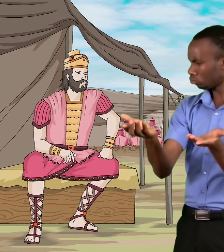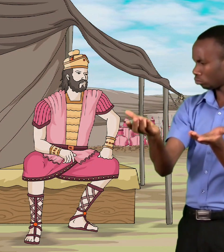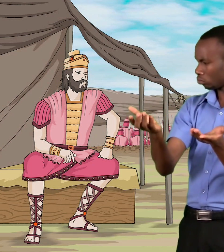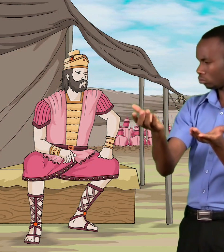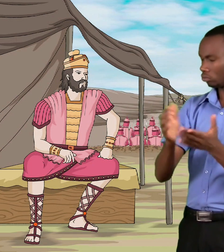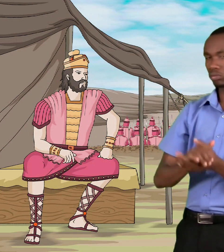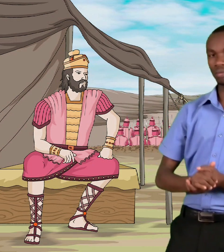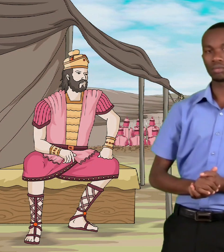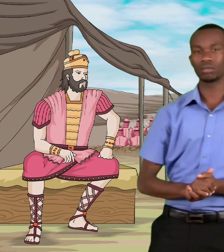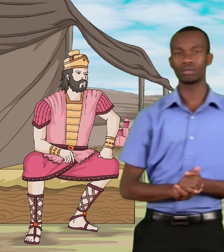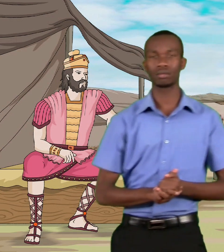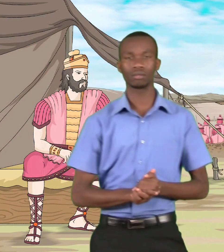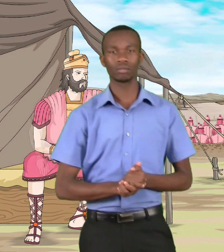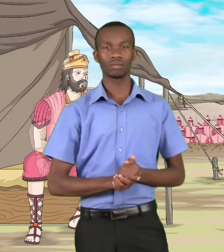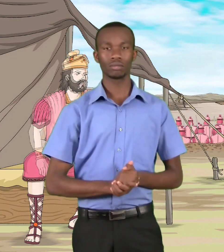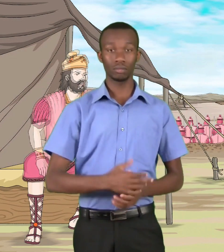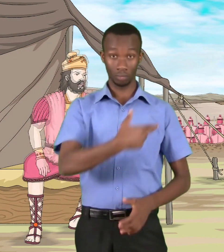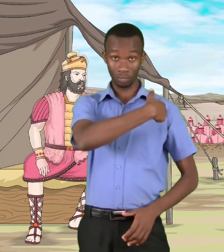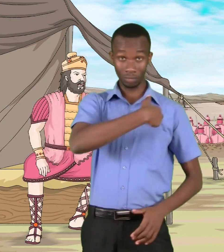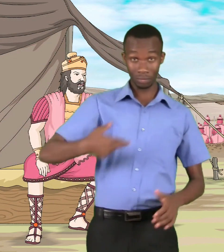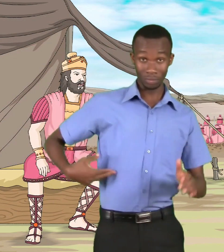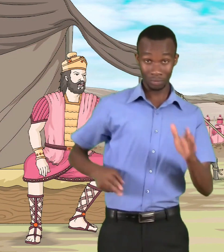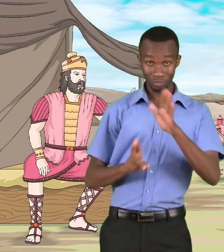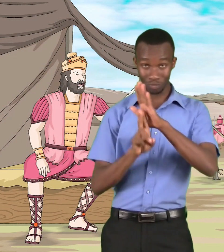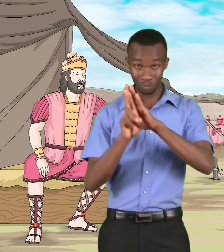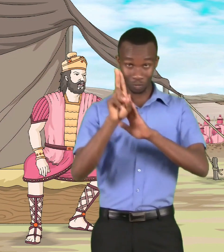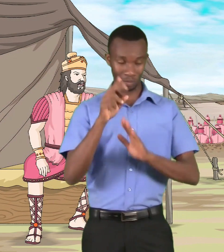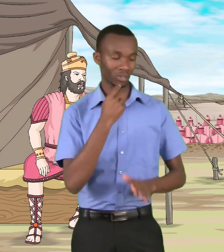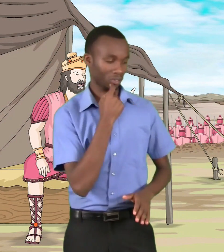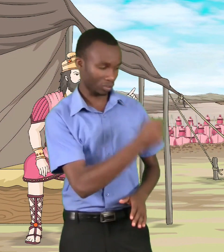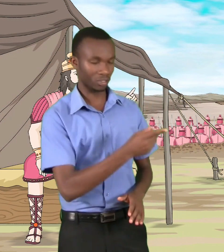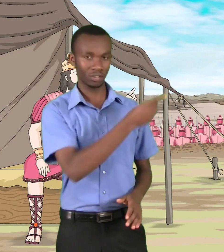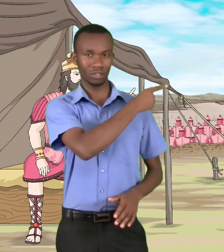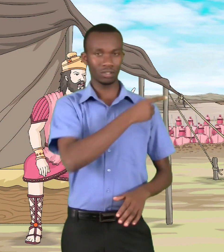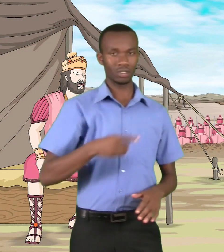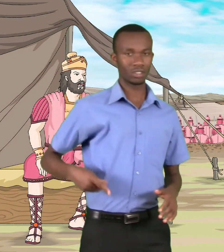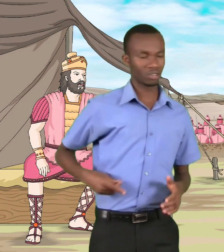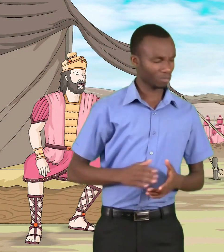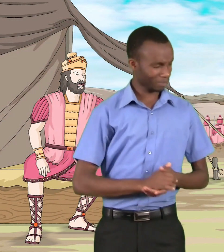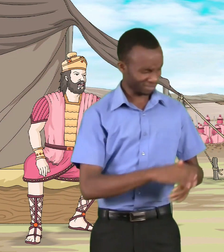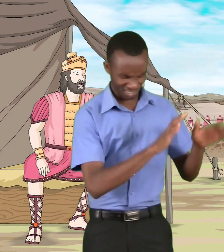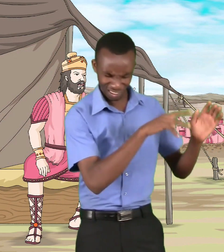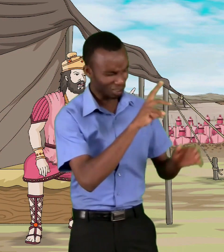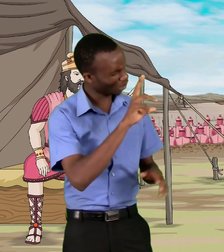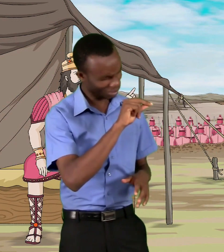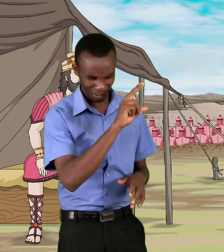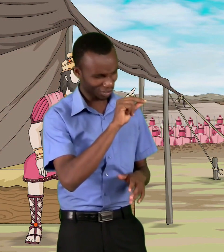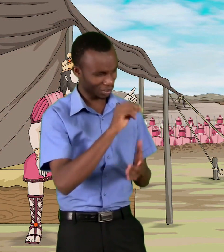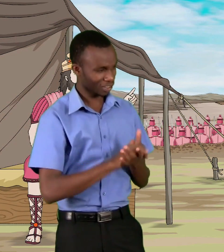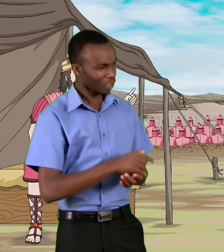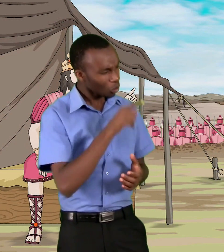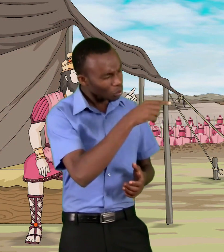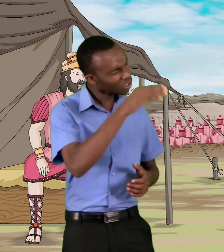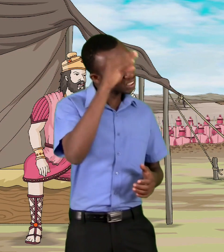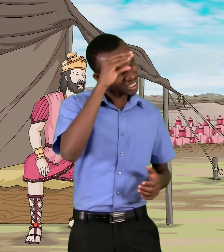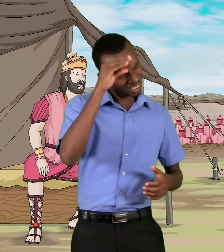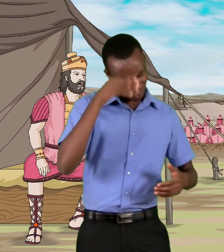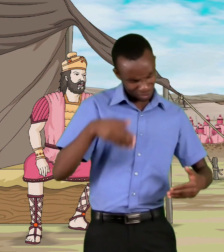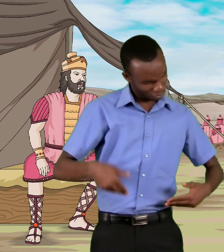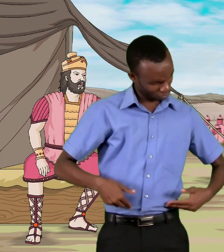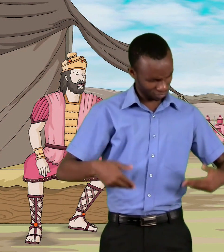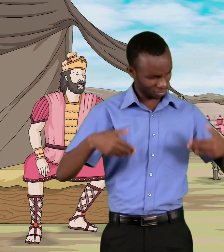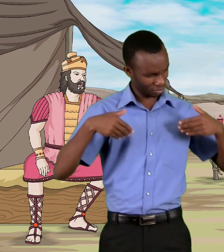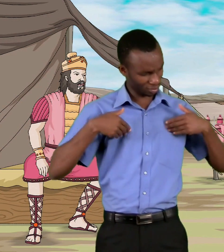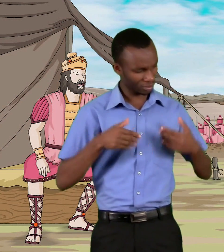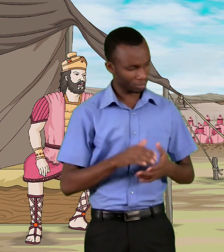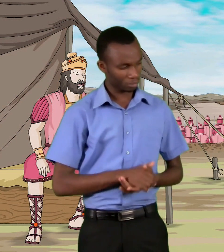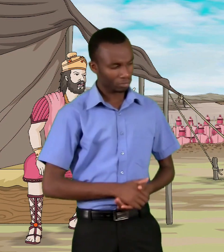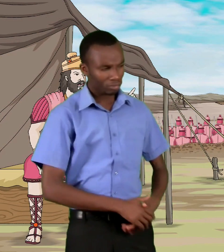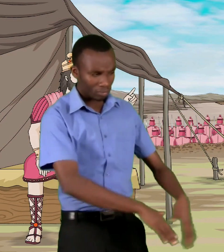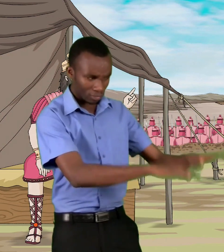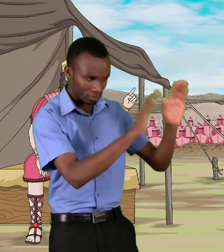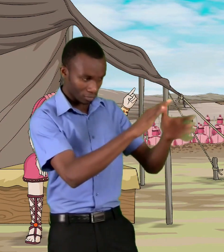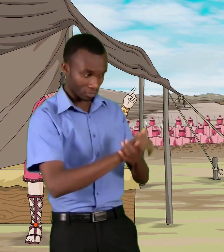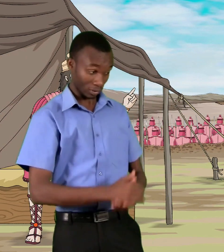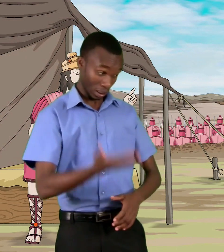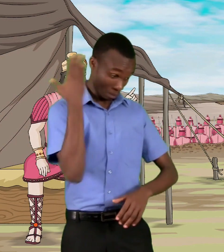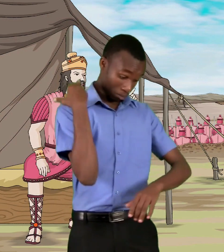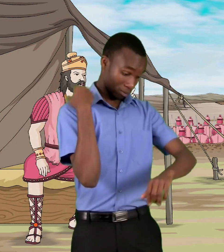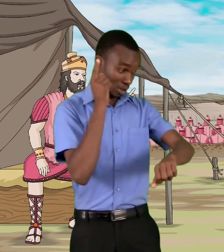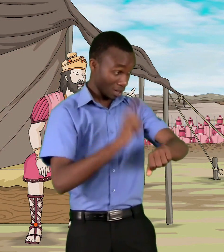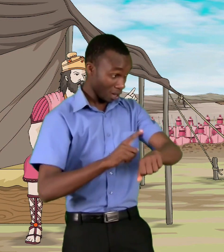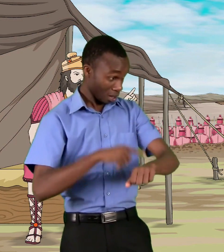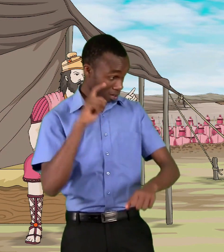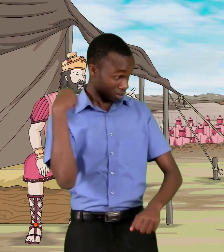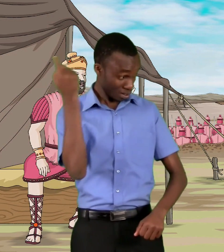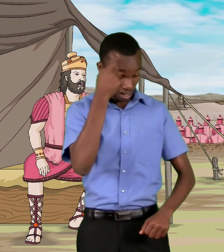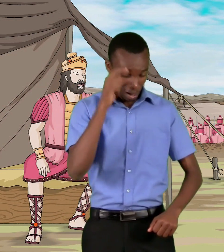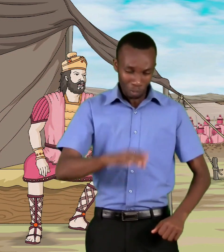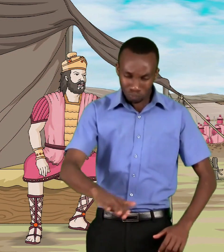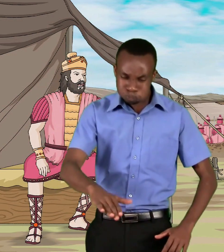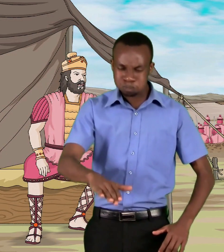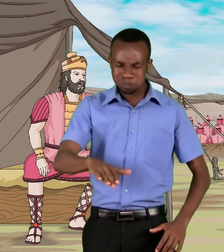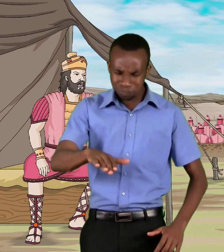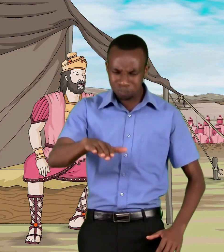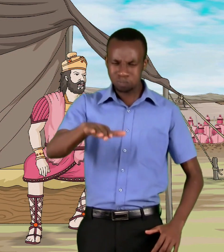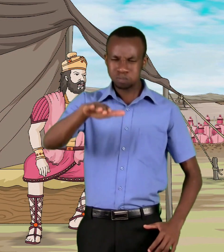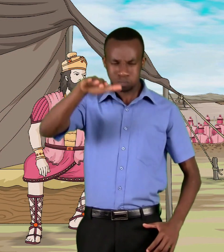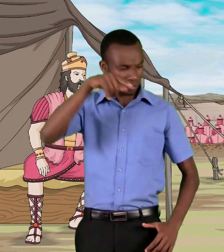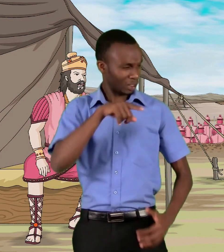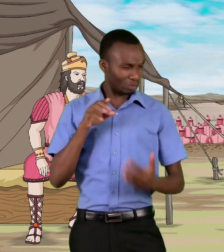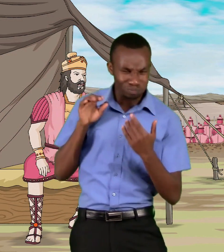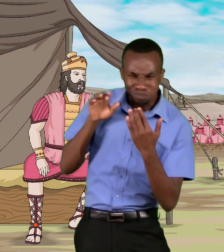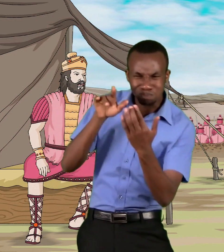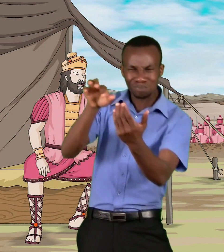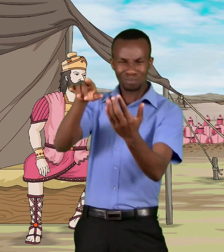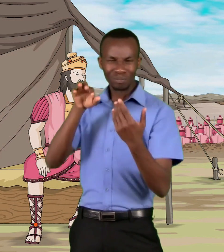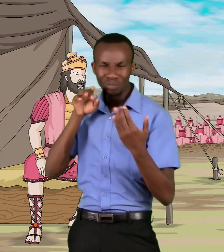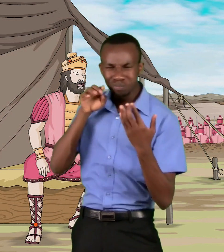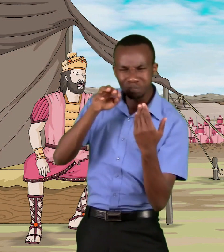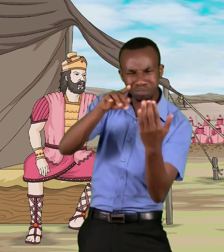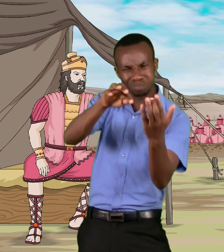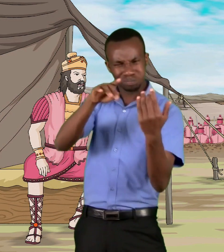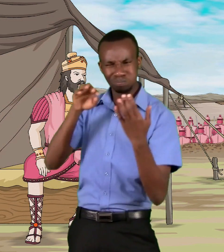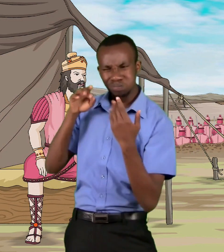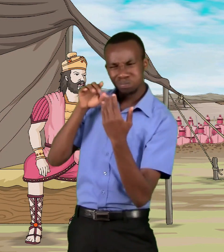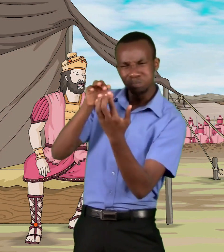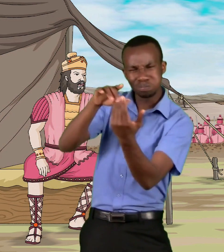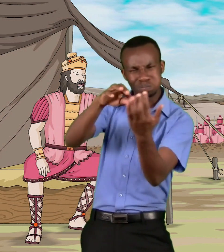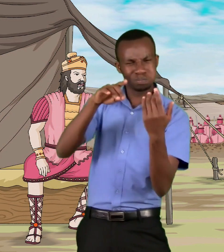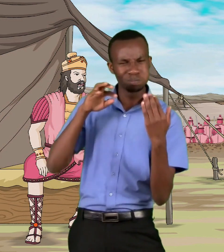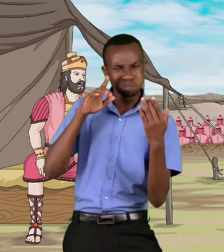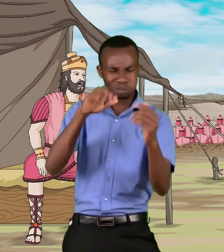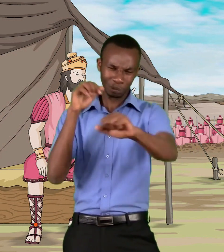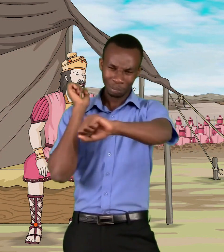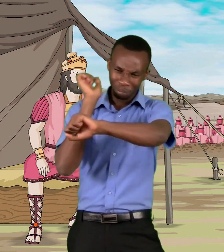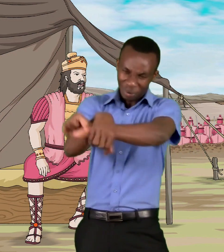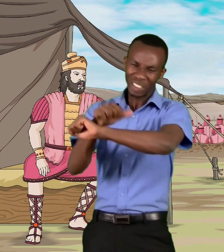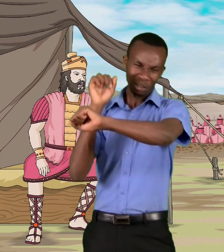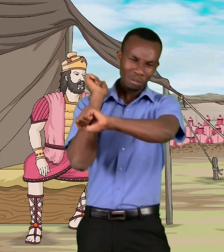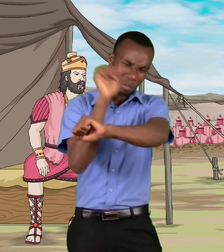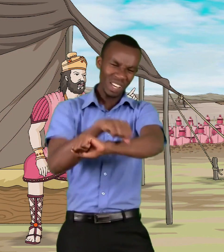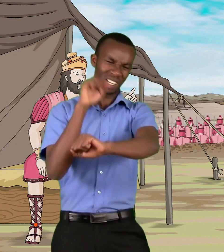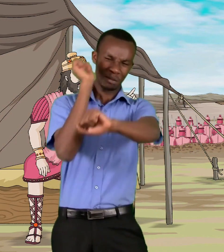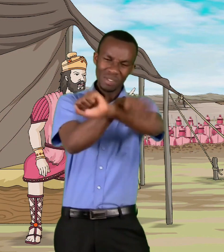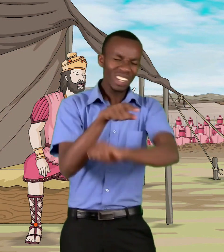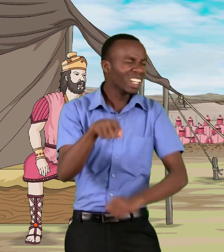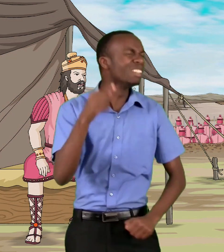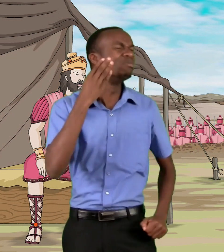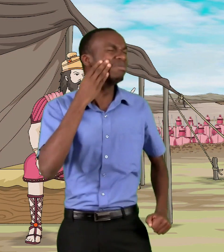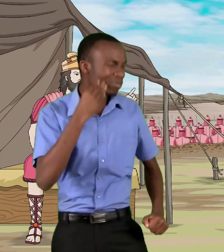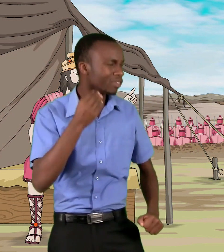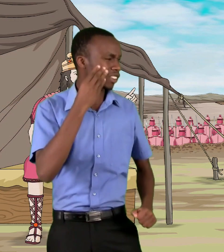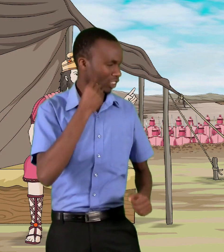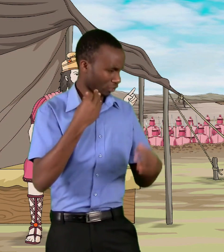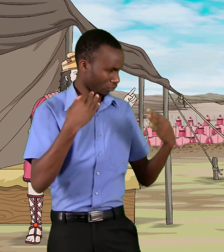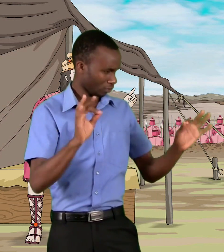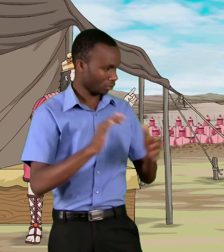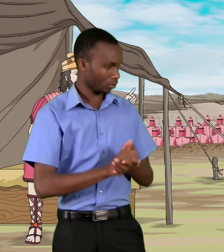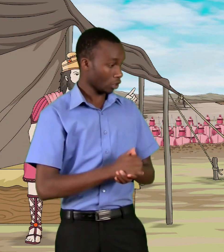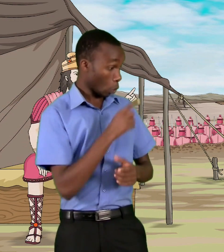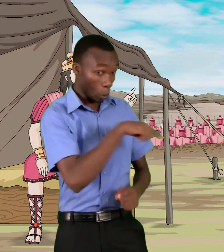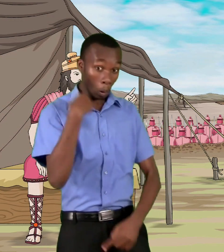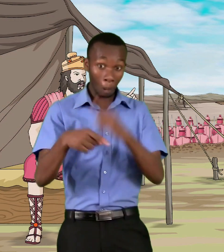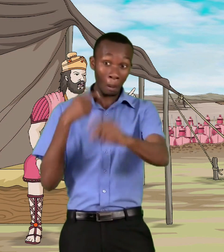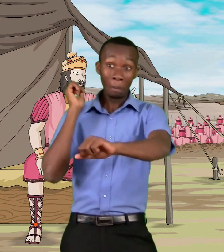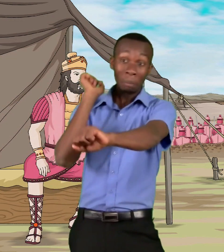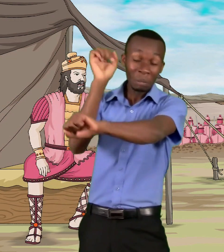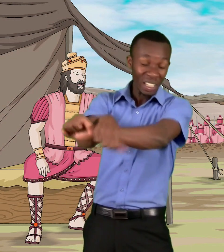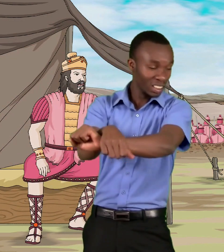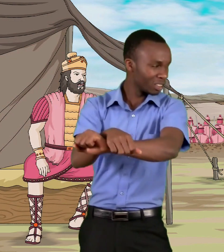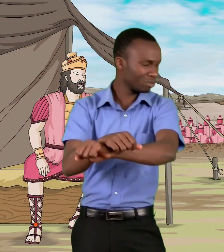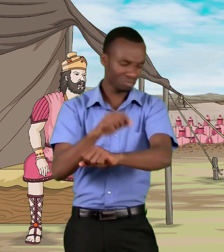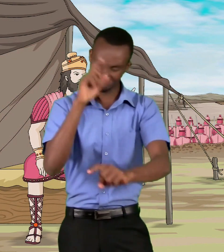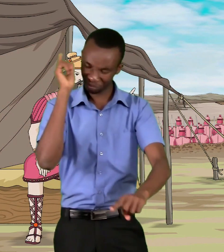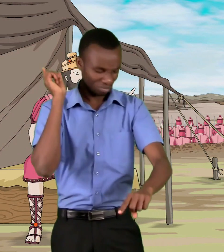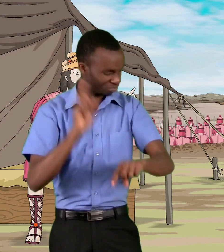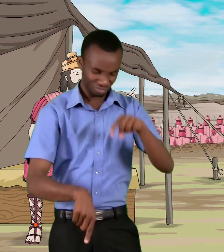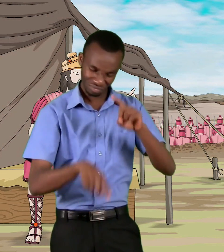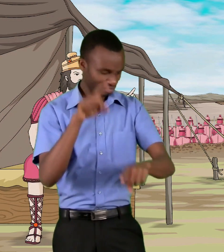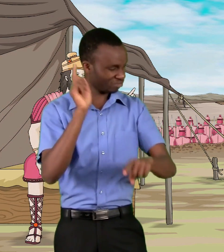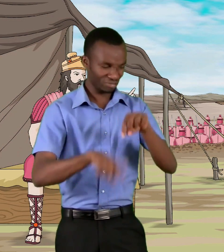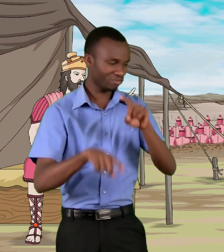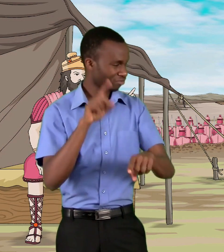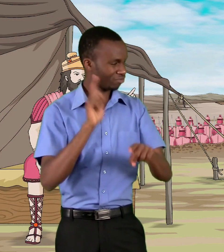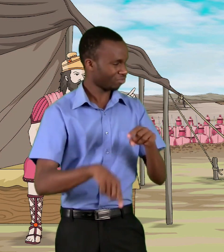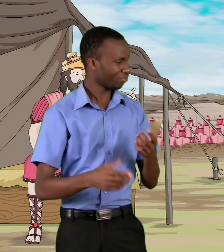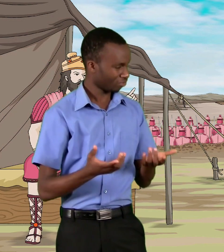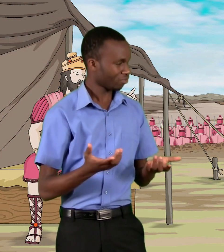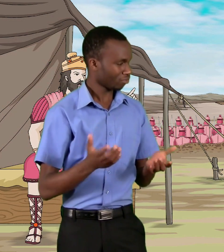You are just a boy, and he has been a warrior from his youth.”